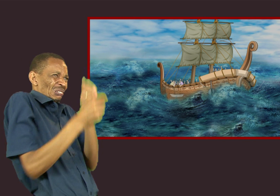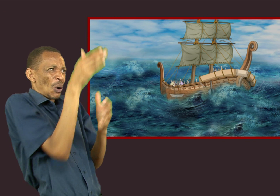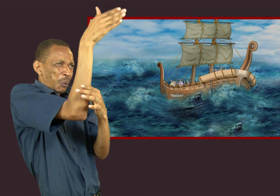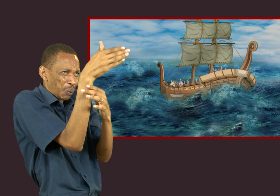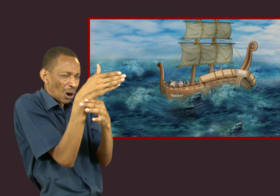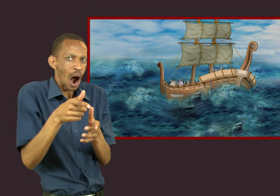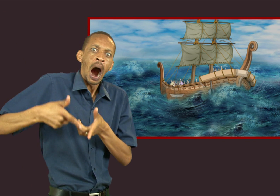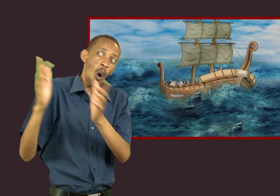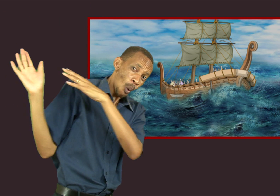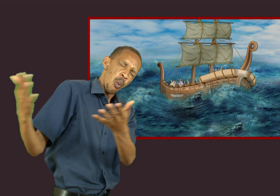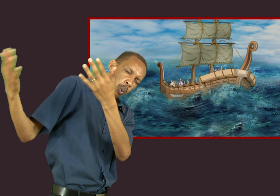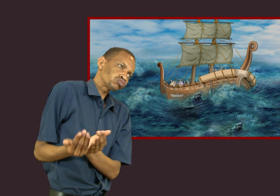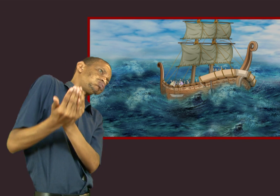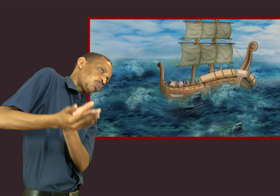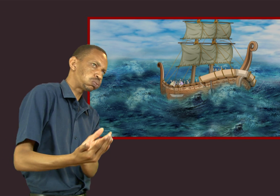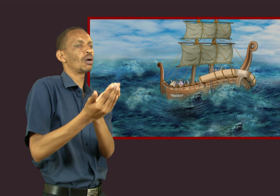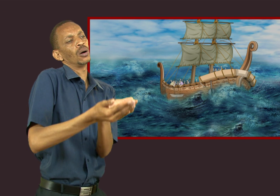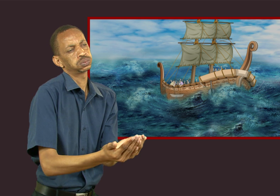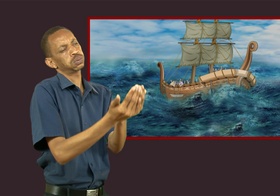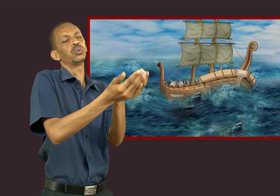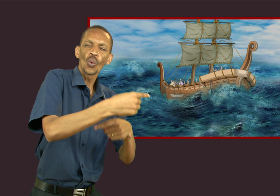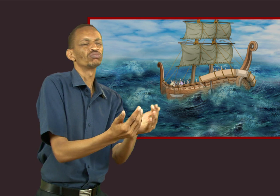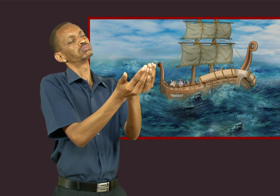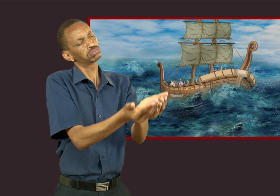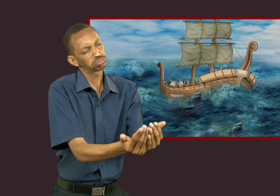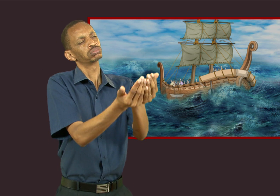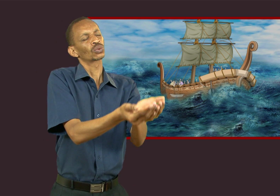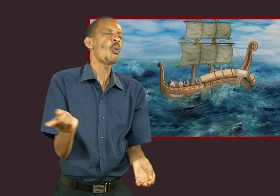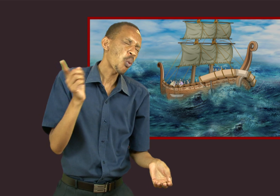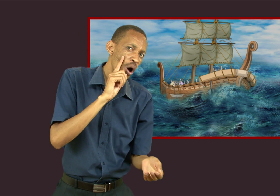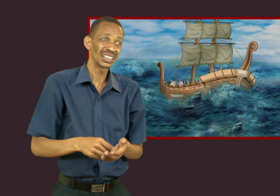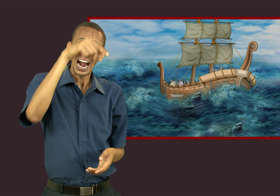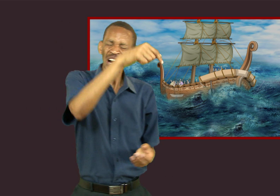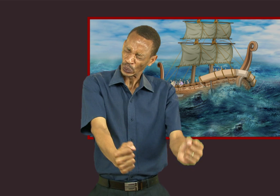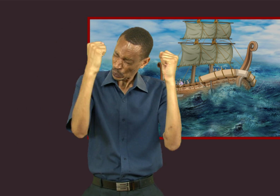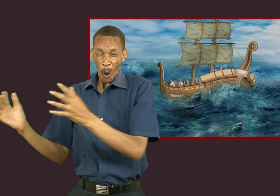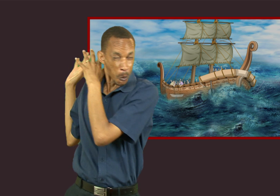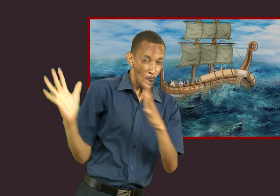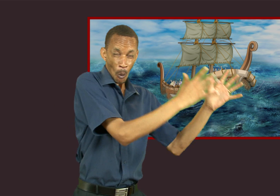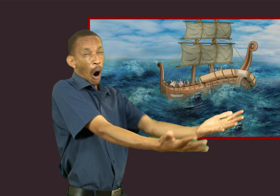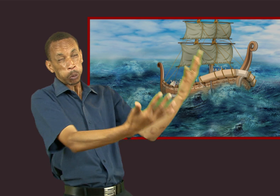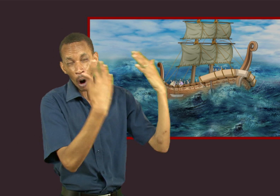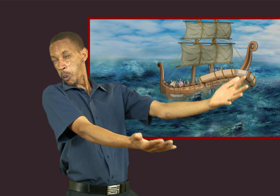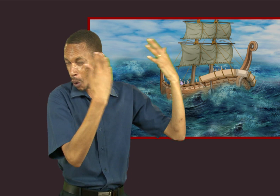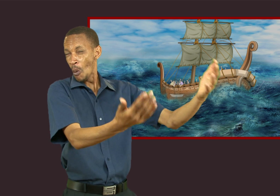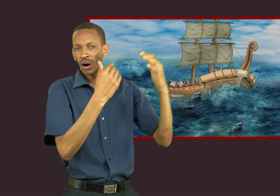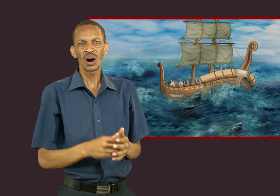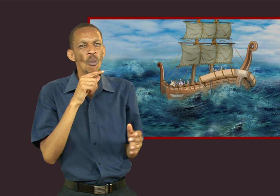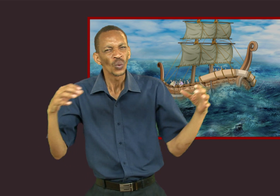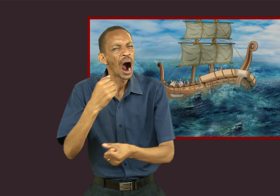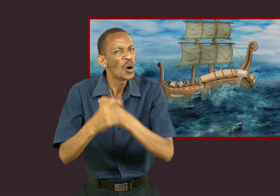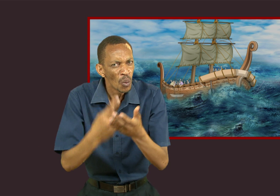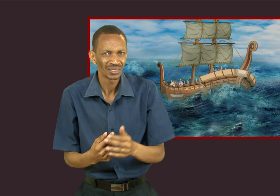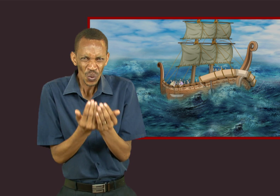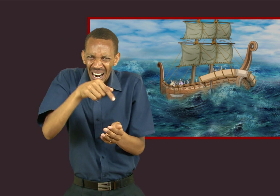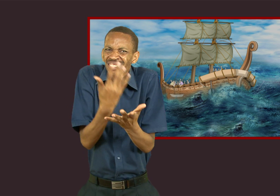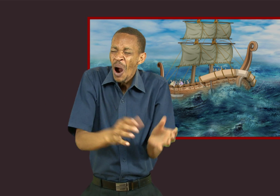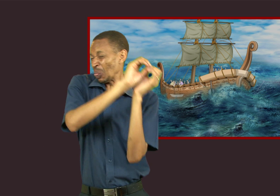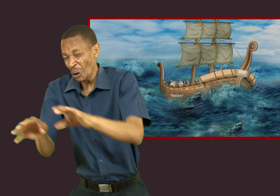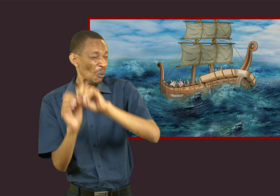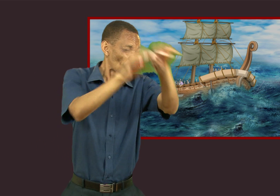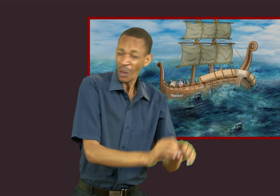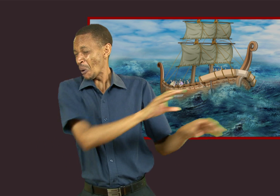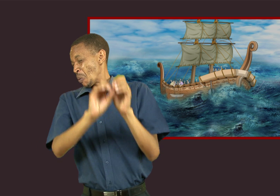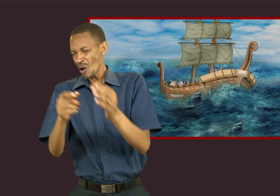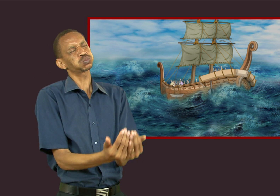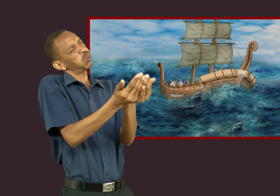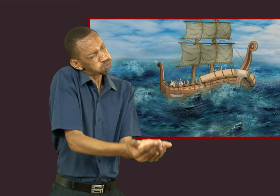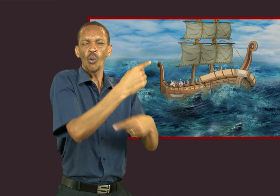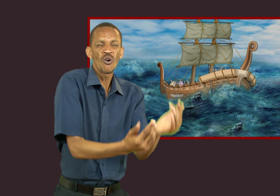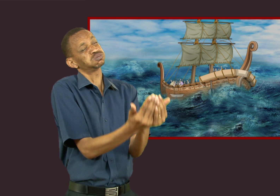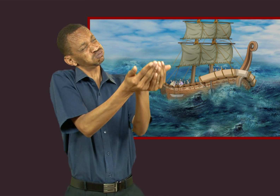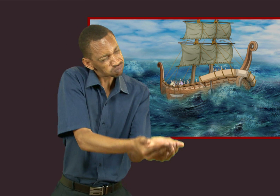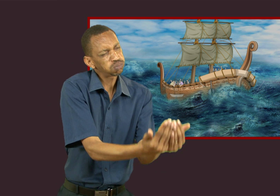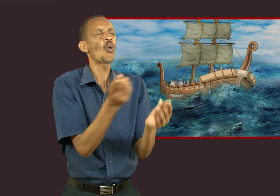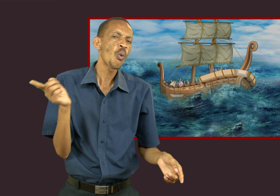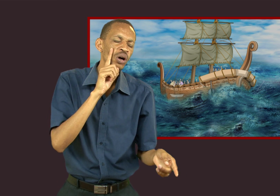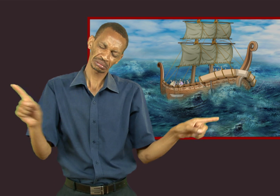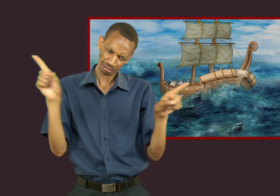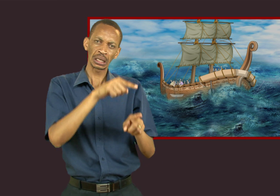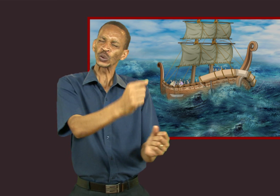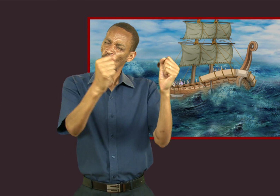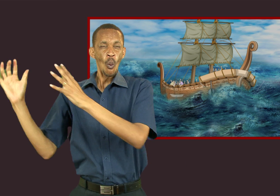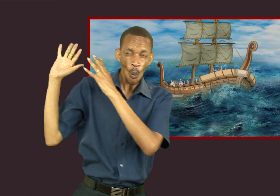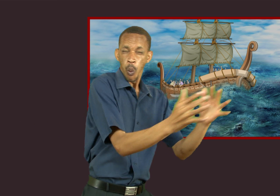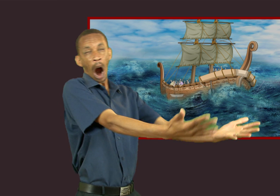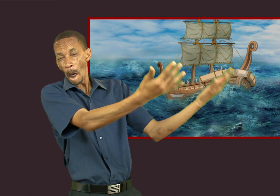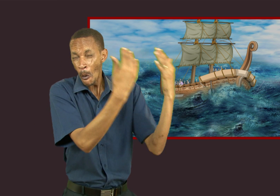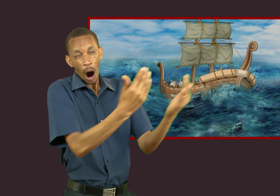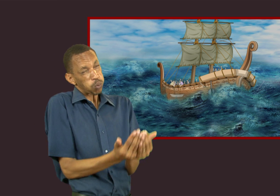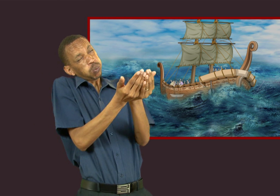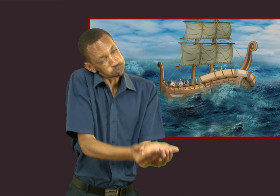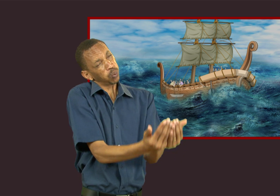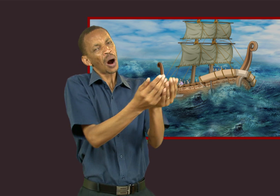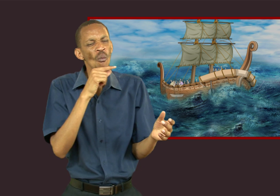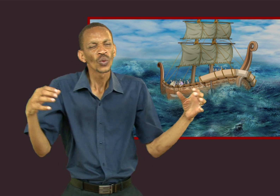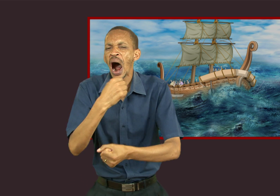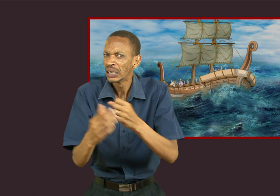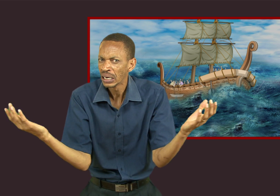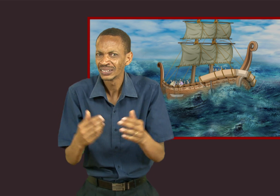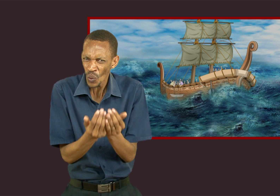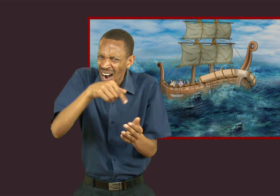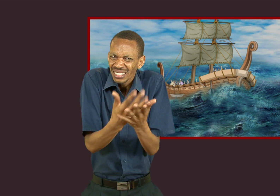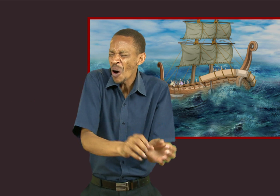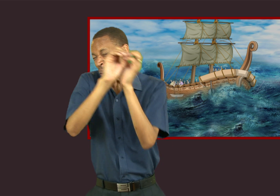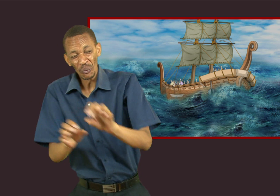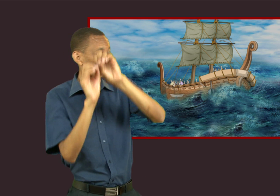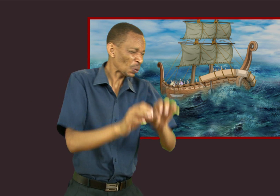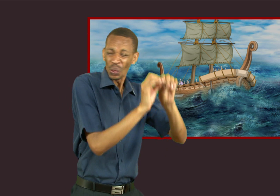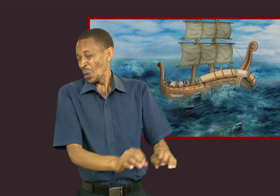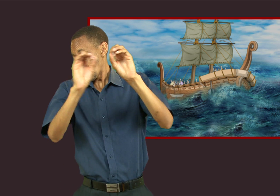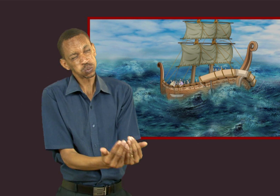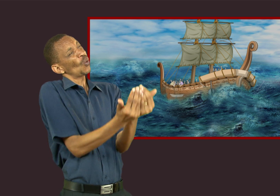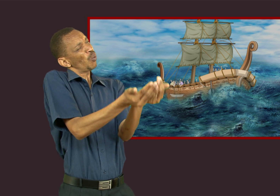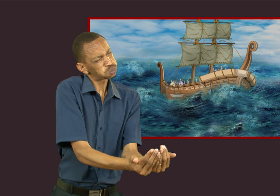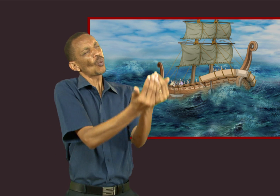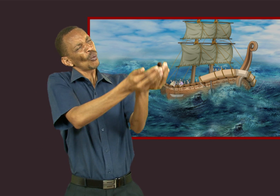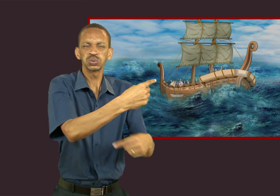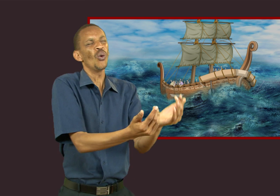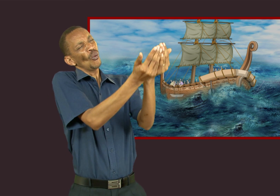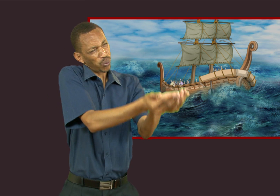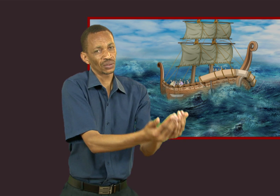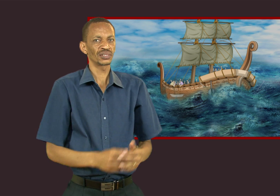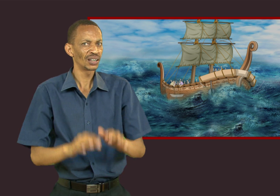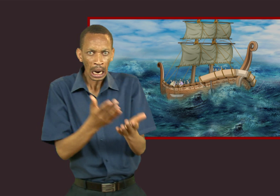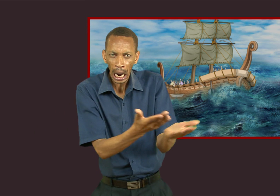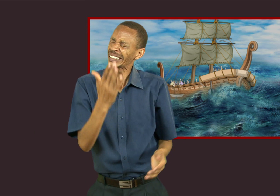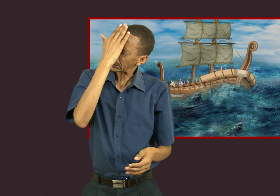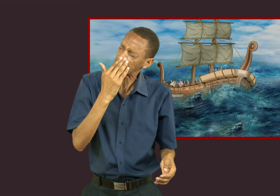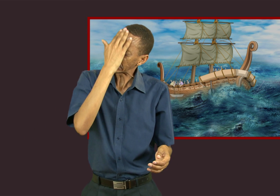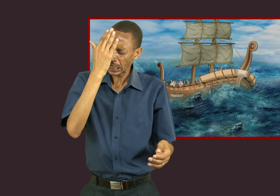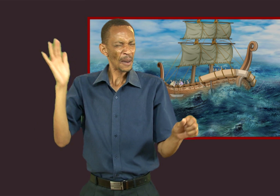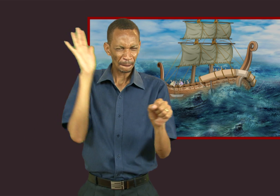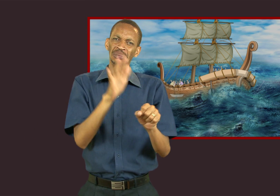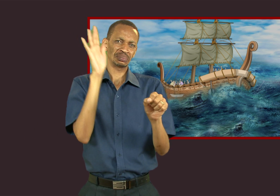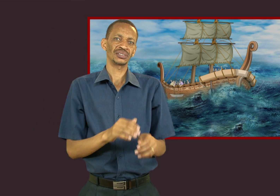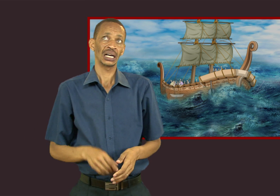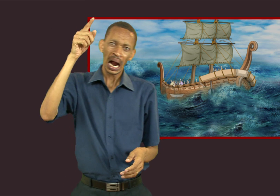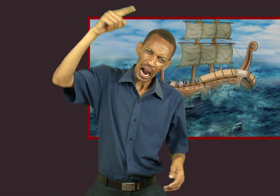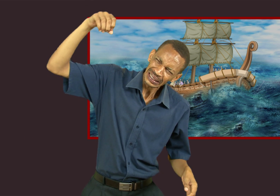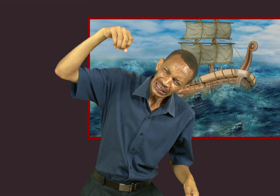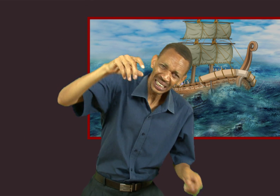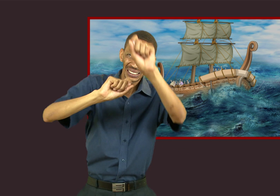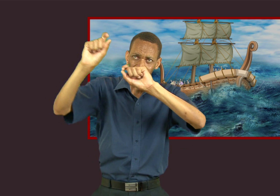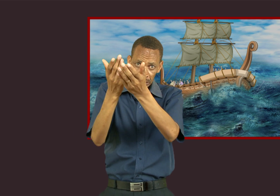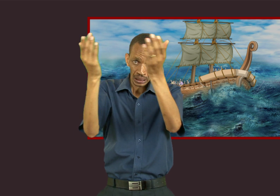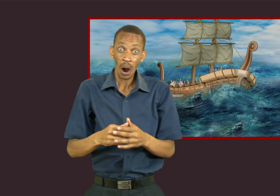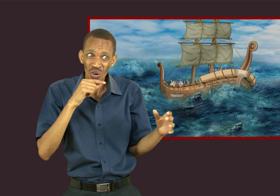We were tossed so violently that the next day the men began to jettison the cargo. On the third day, they threw the ship’s tackle overboard with their own hands.